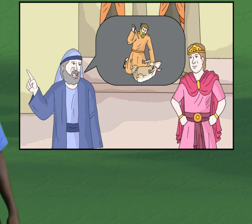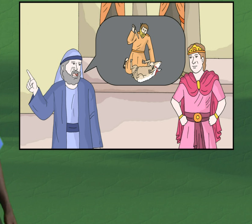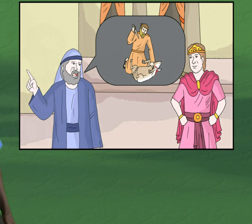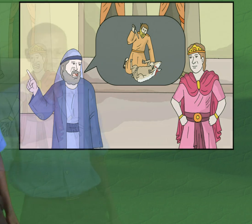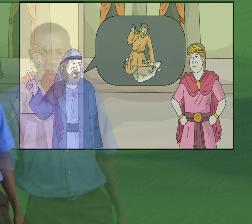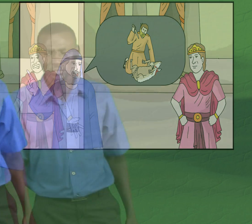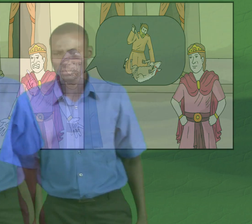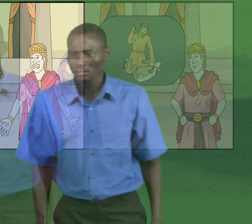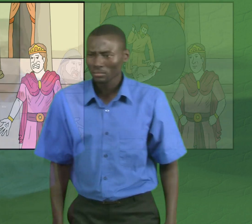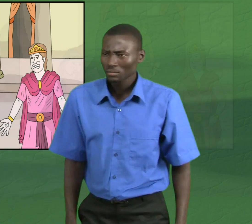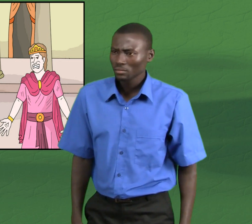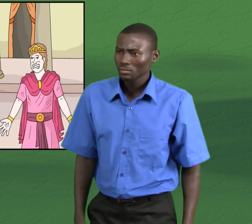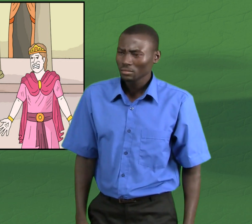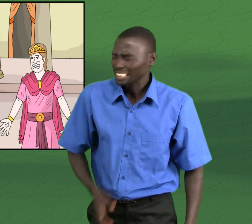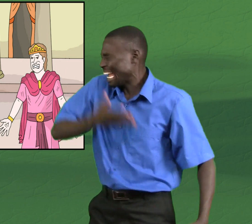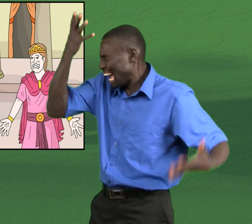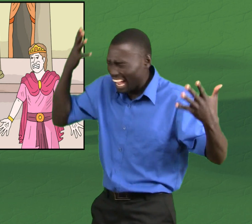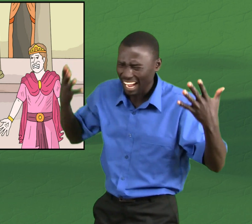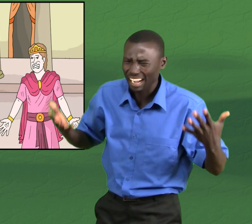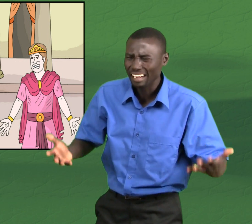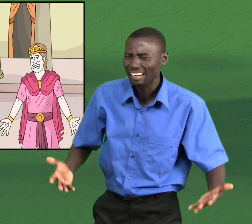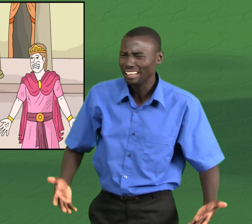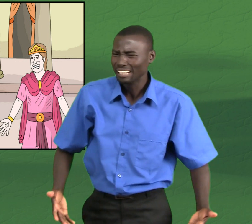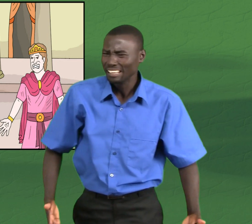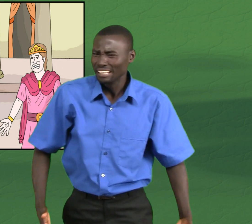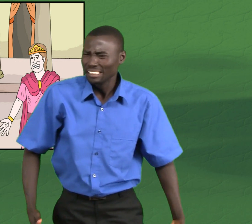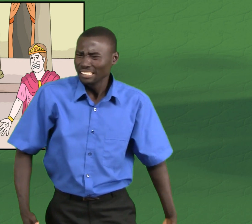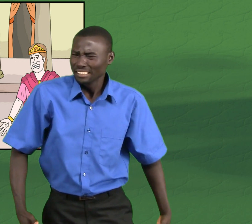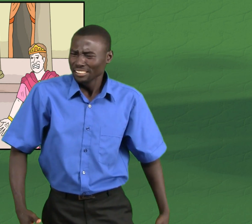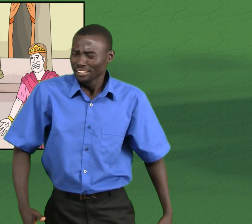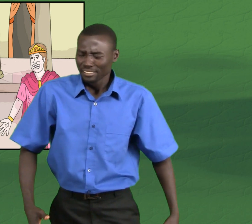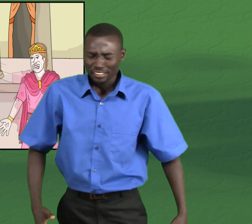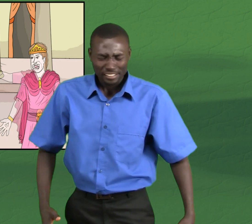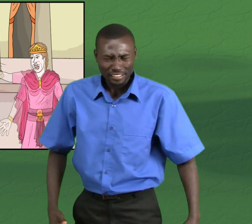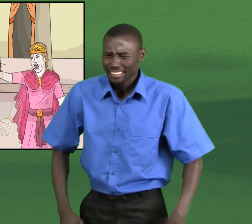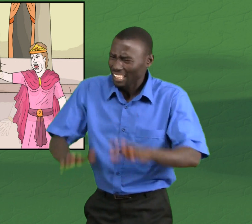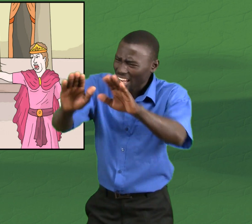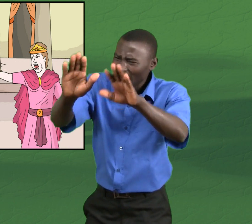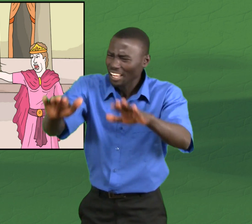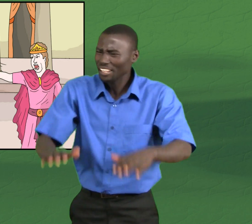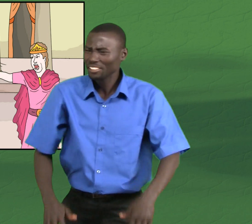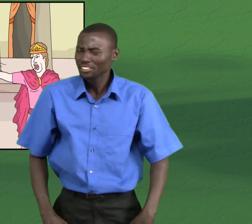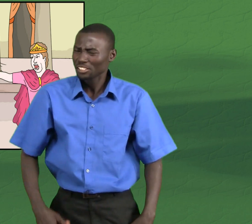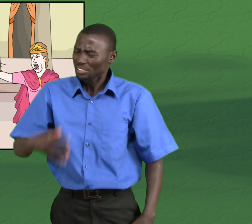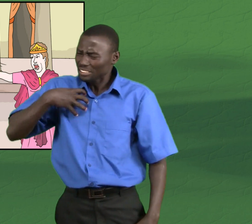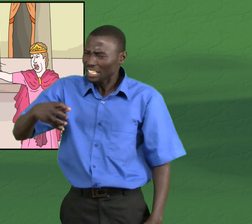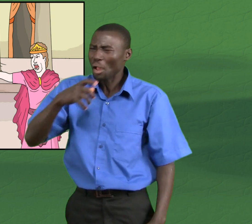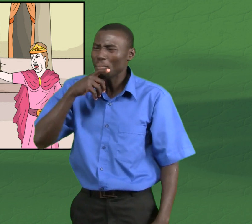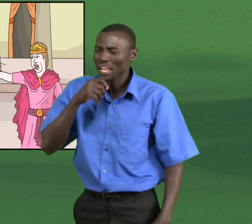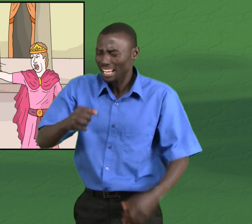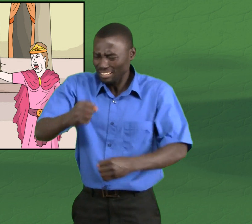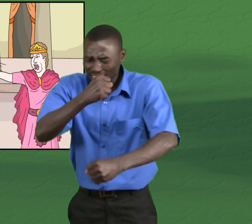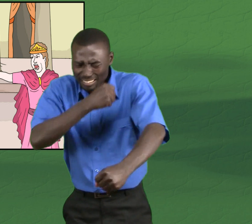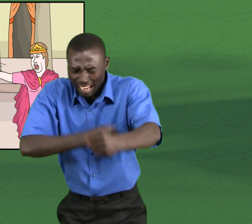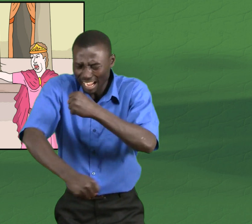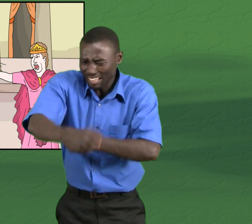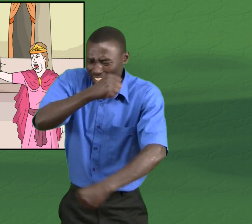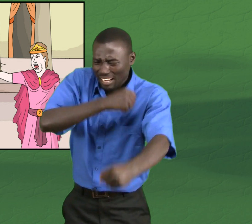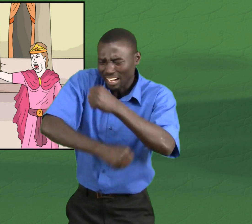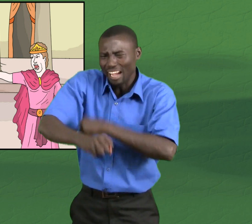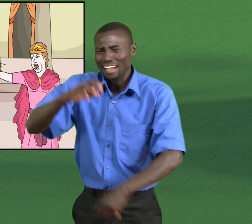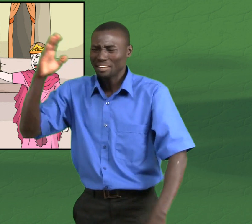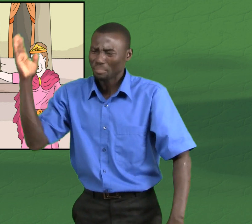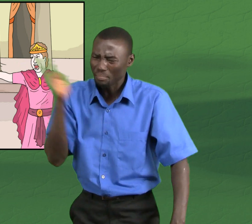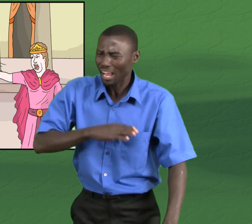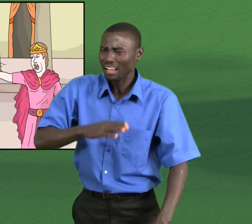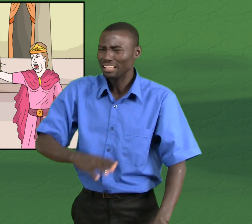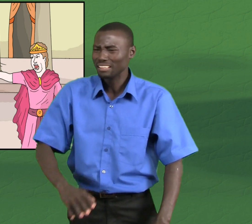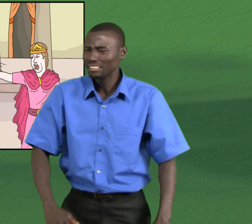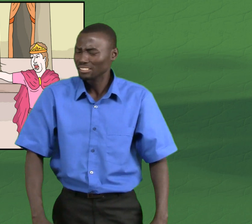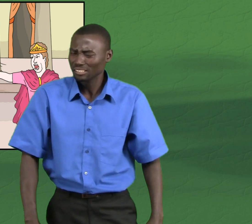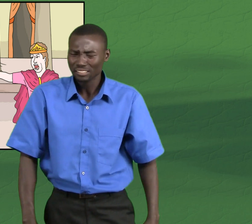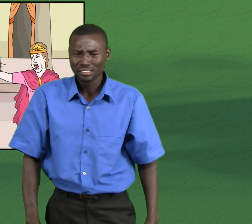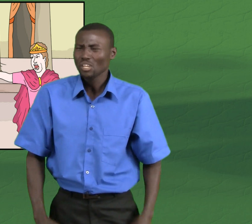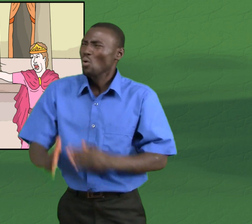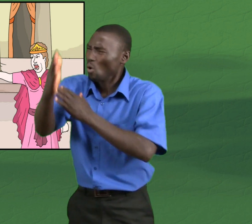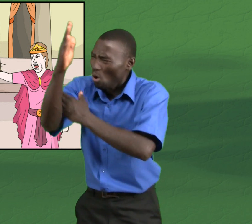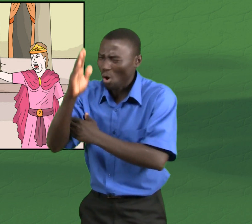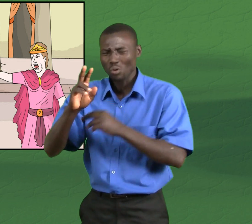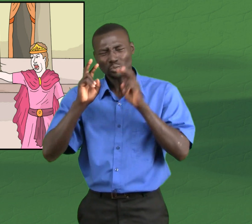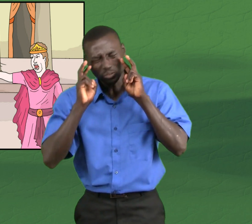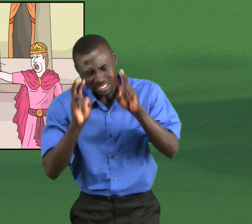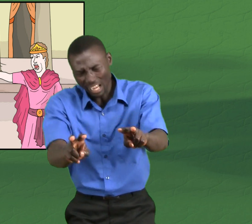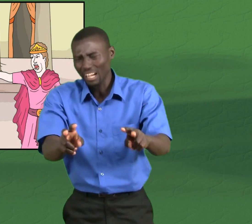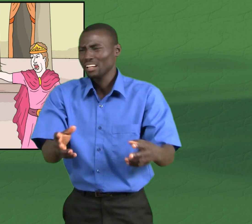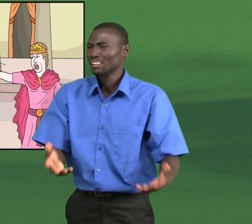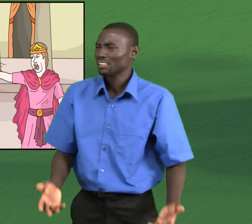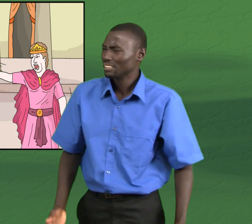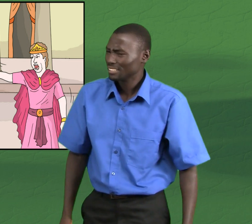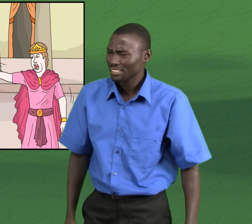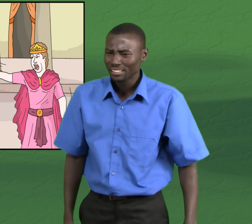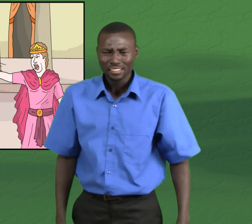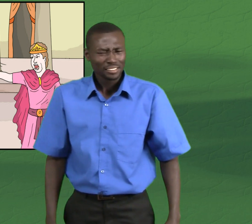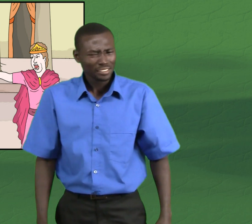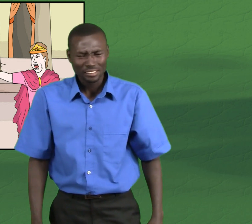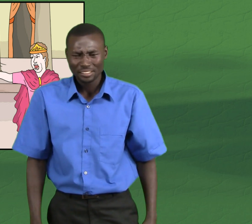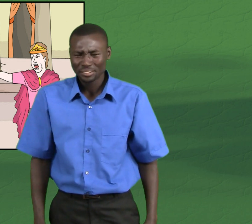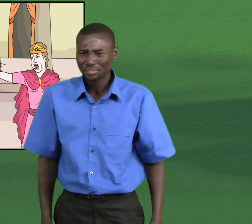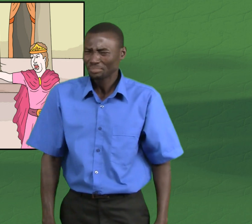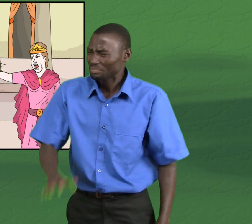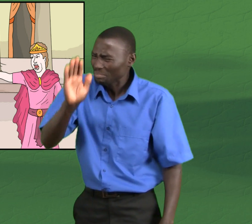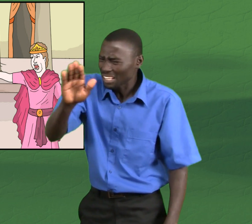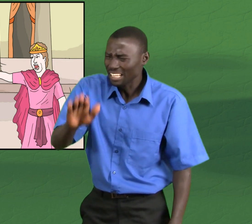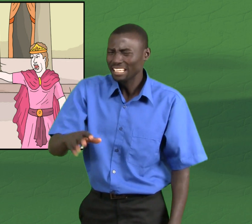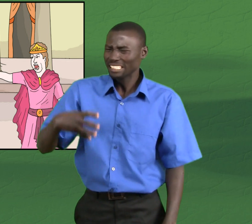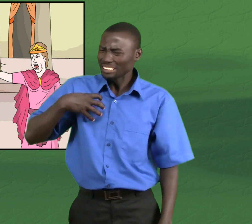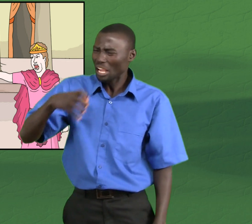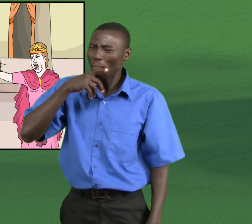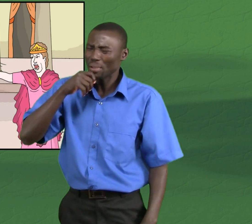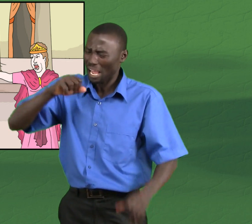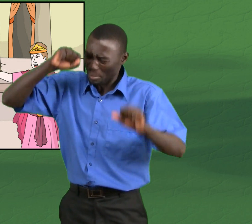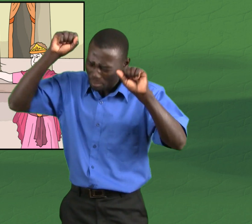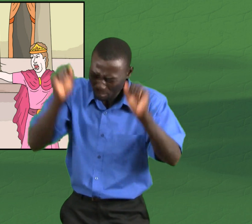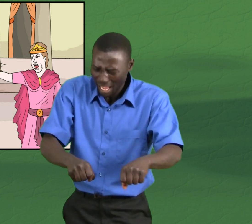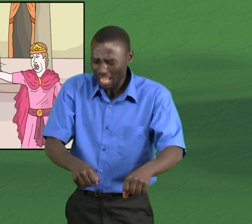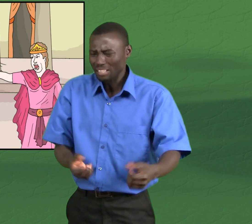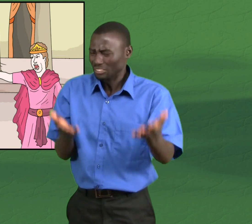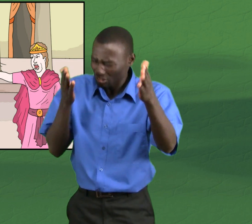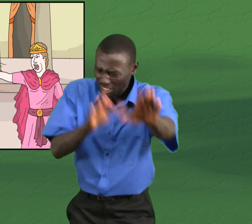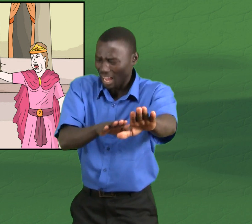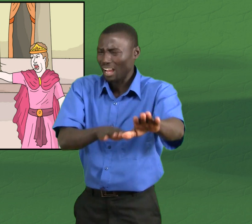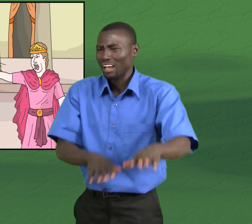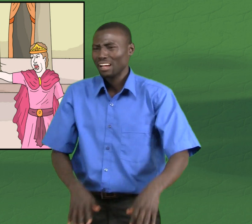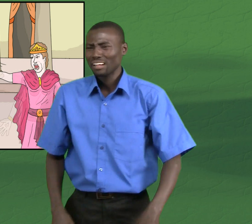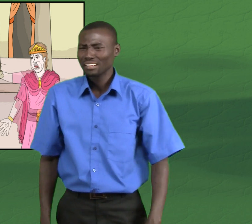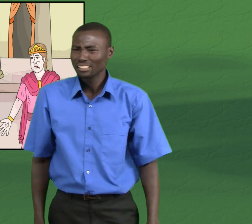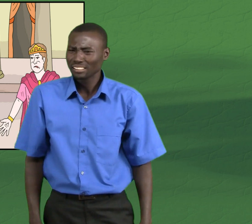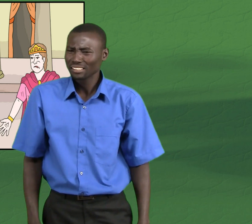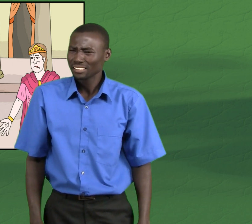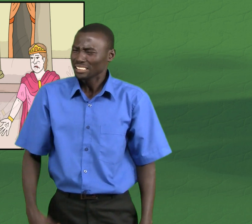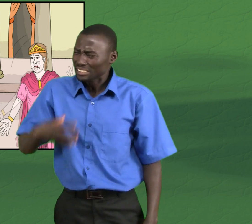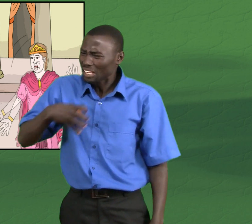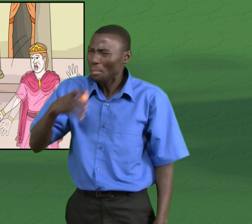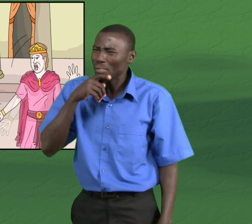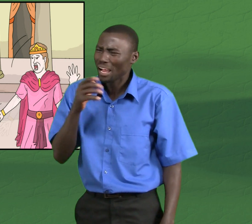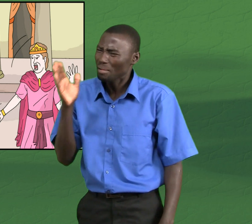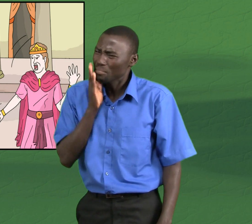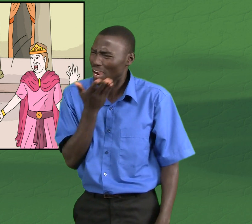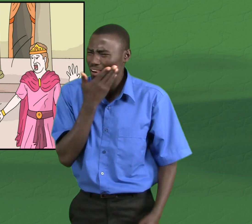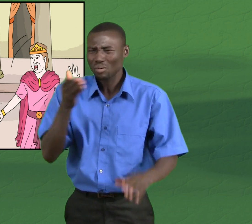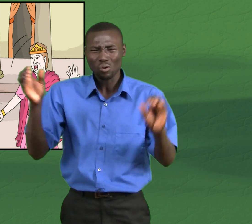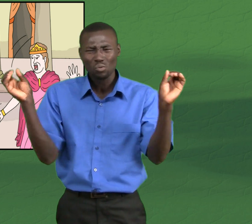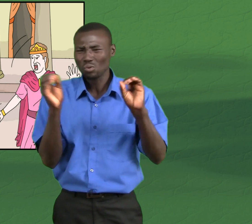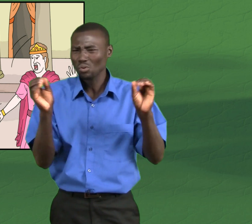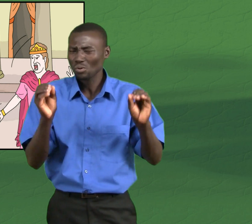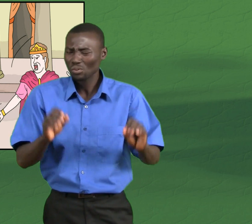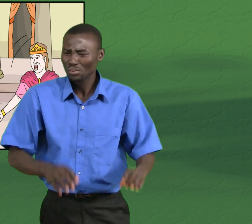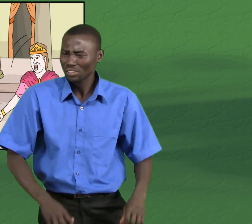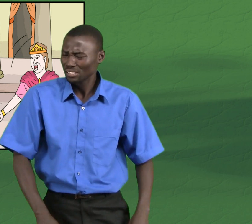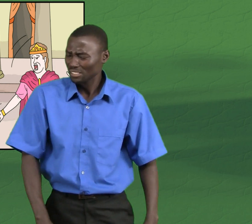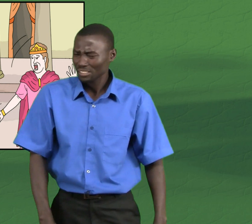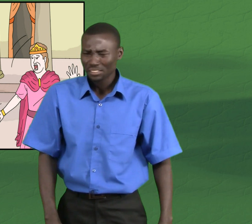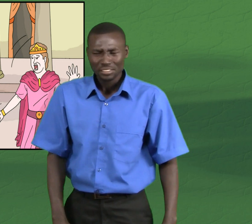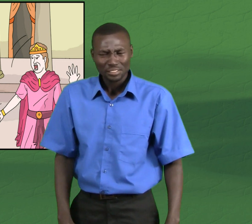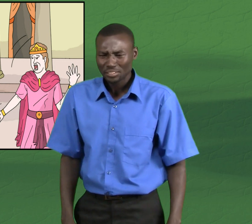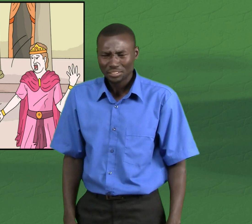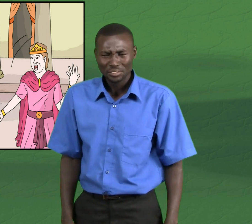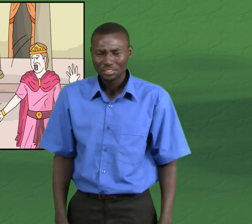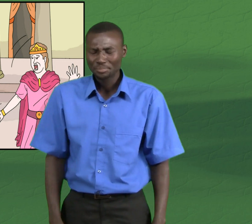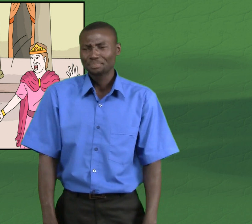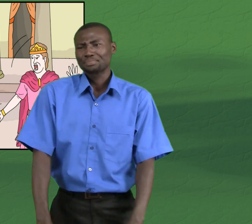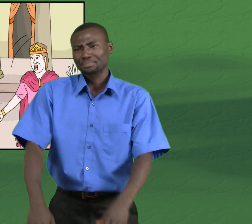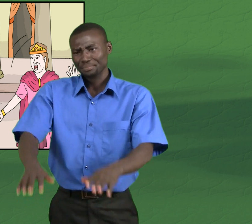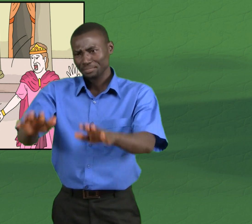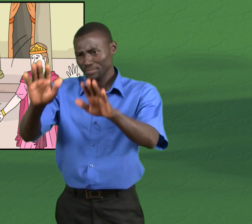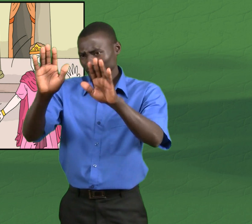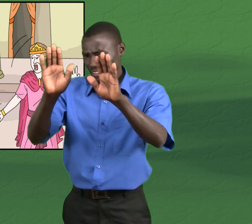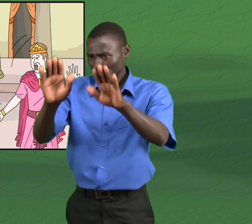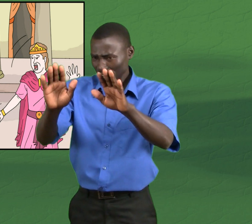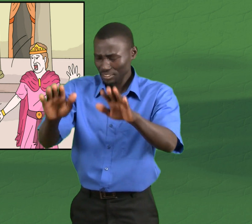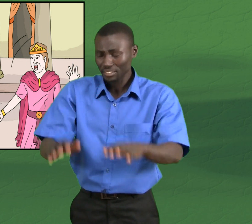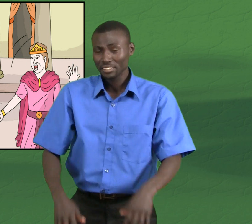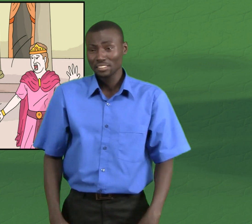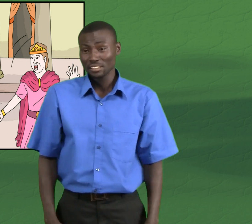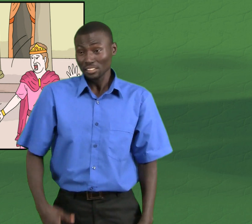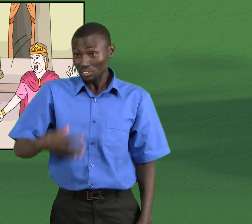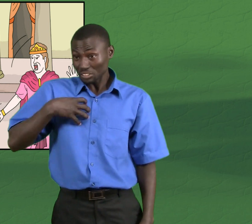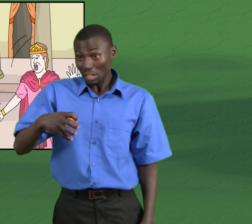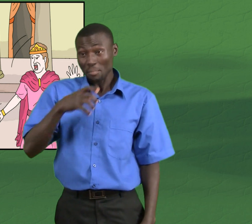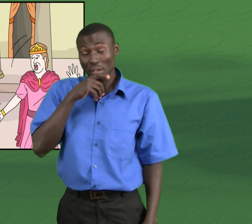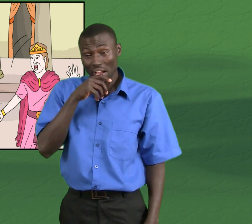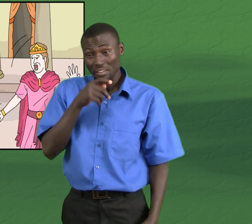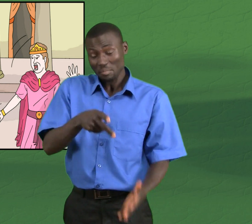David burned with anger against the man and said to Nathan: “As surely as the LORD lives, the man who did this deserves to die!